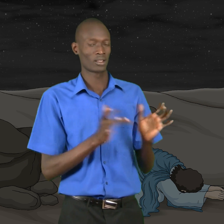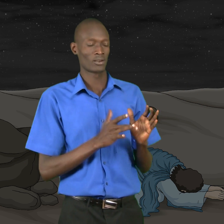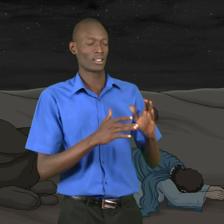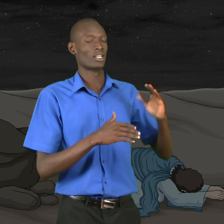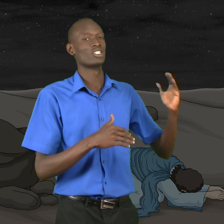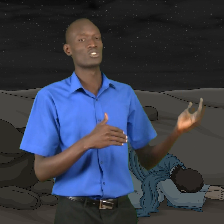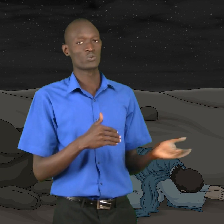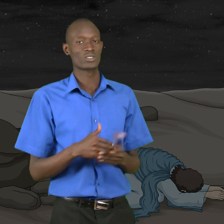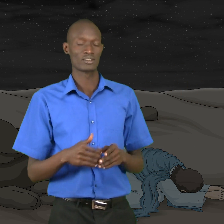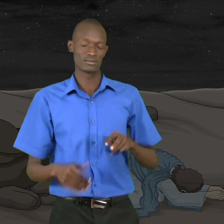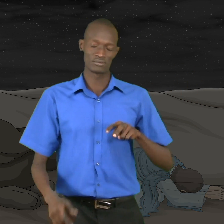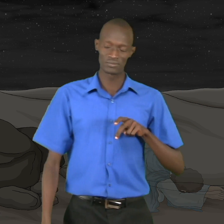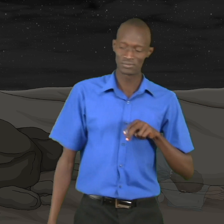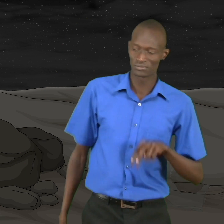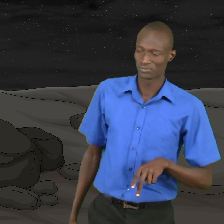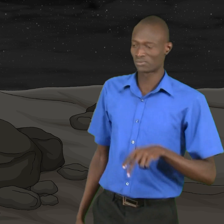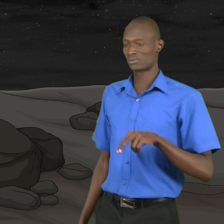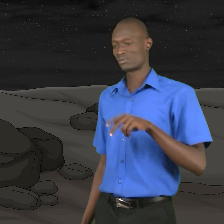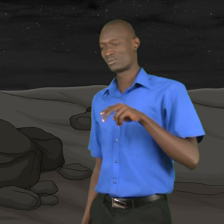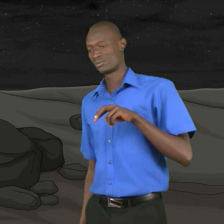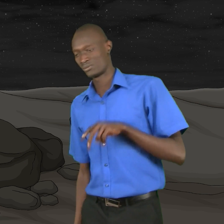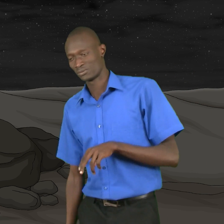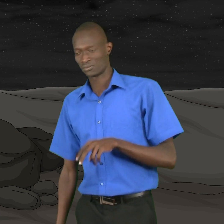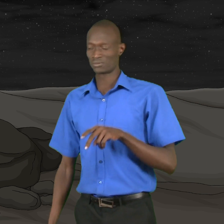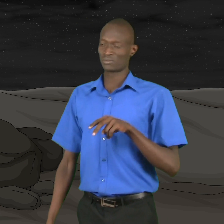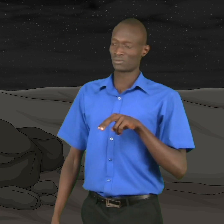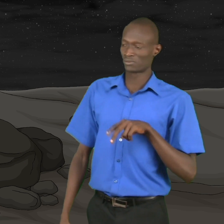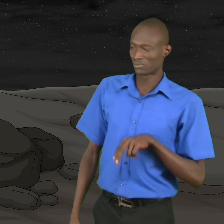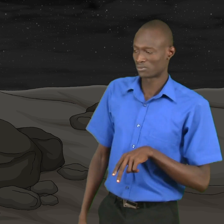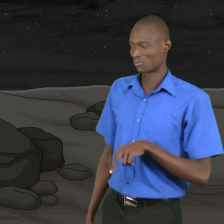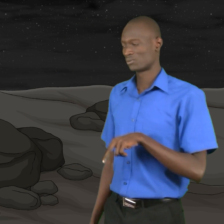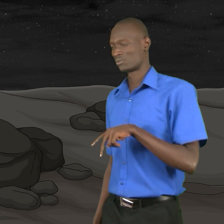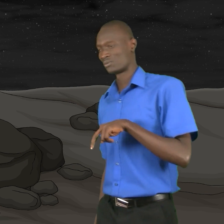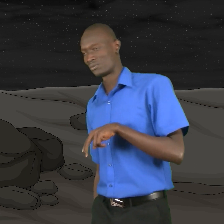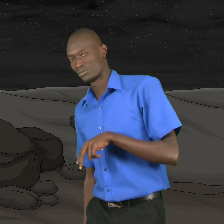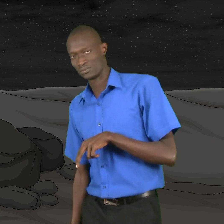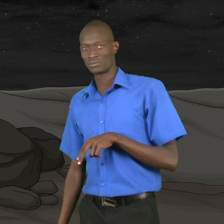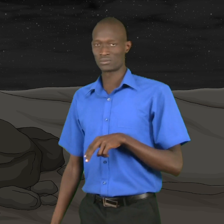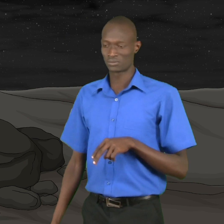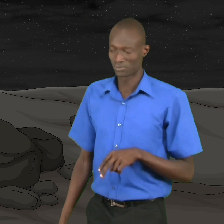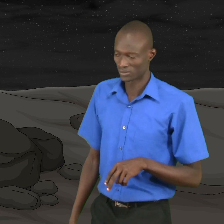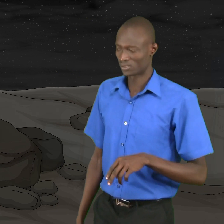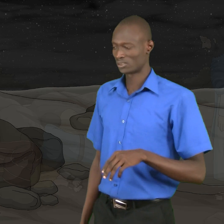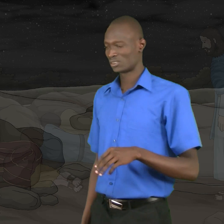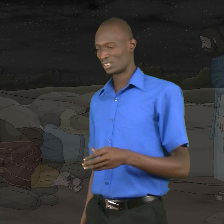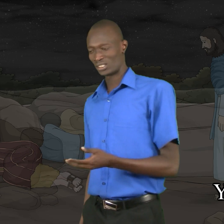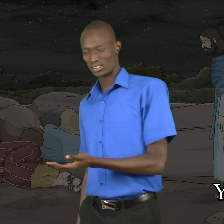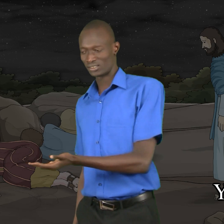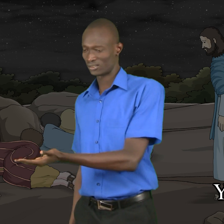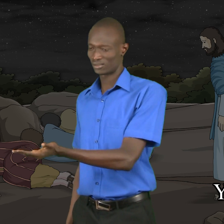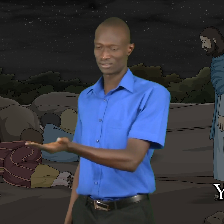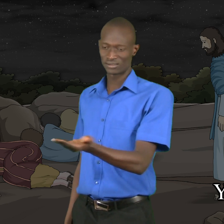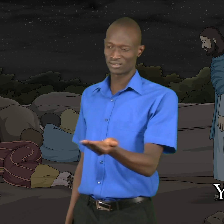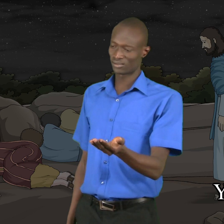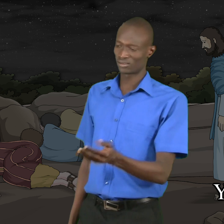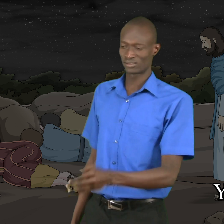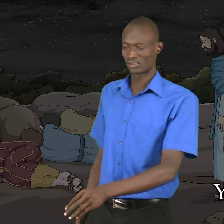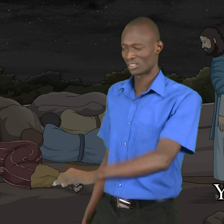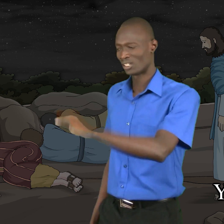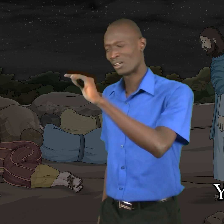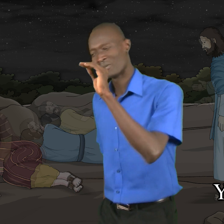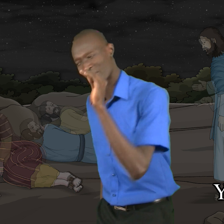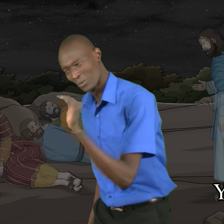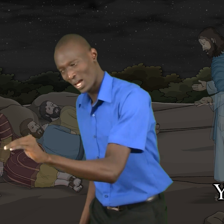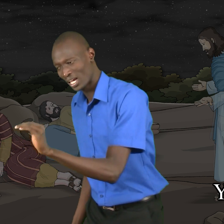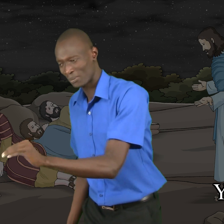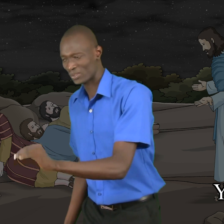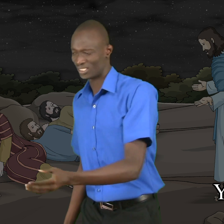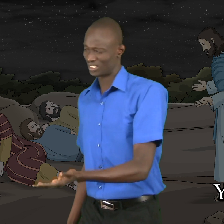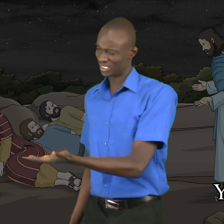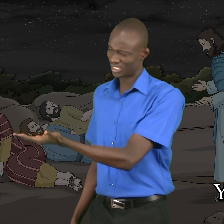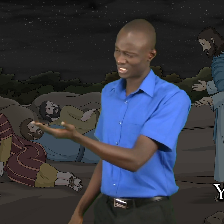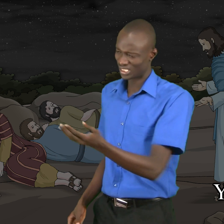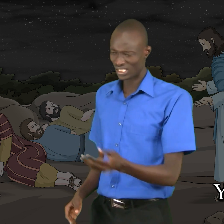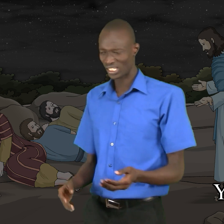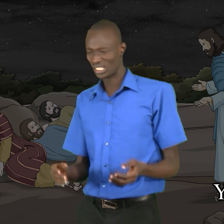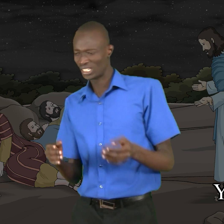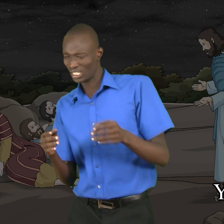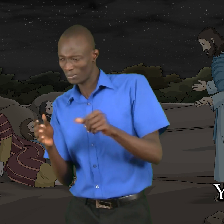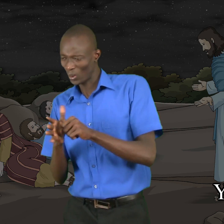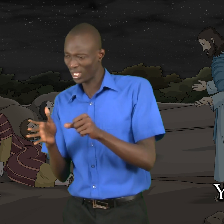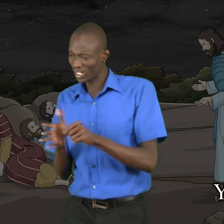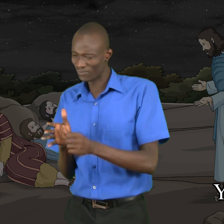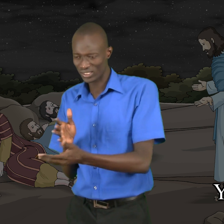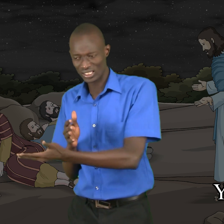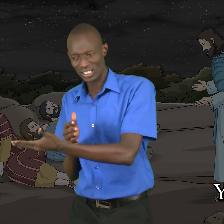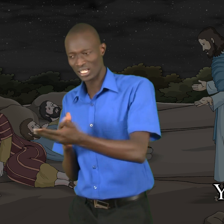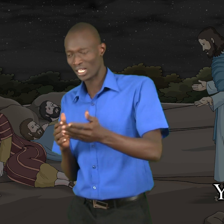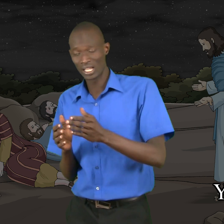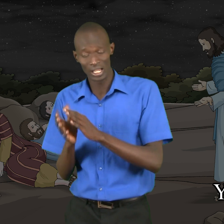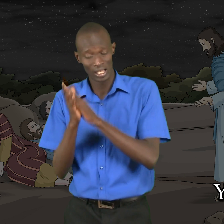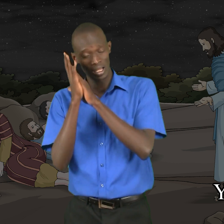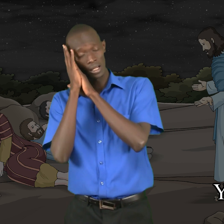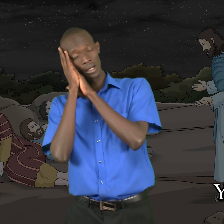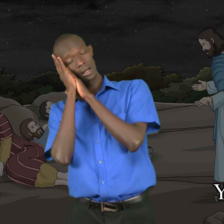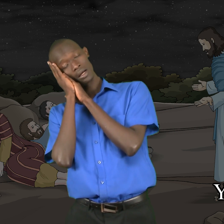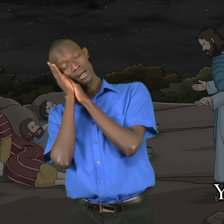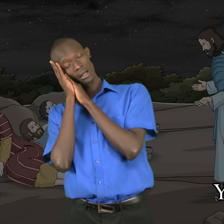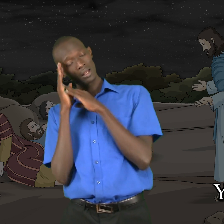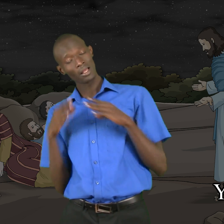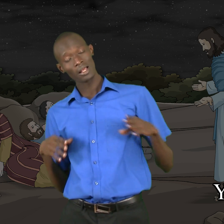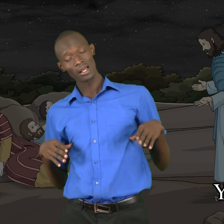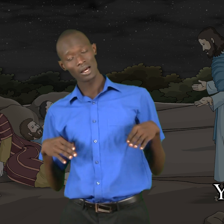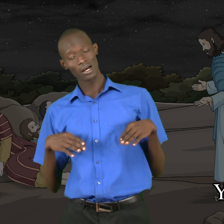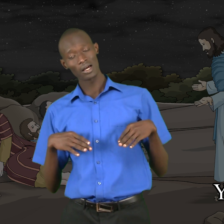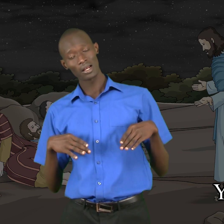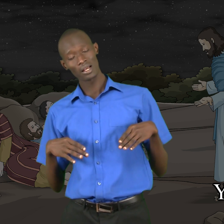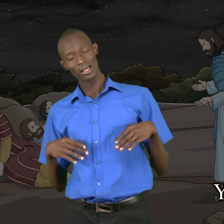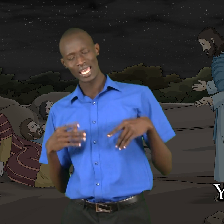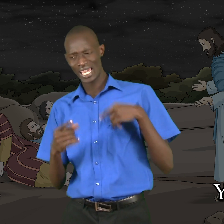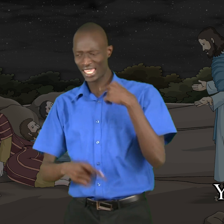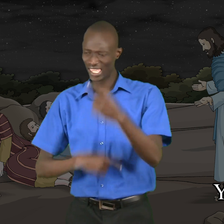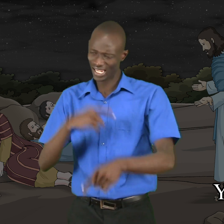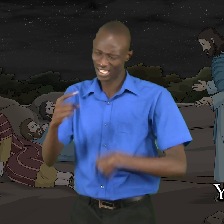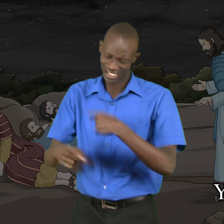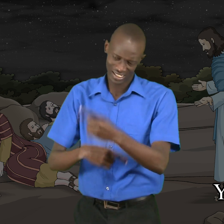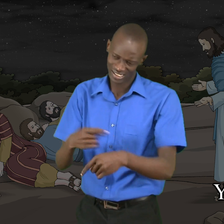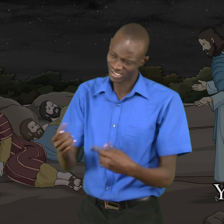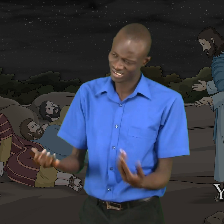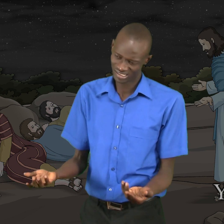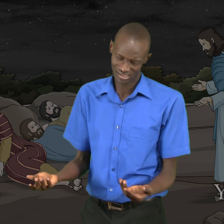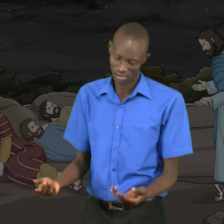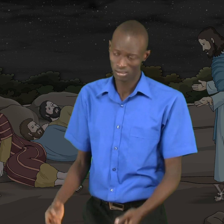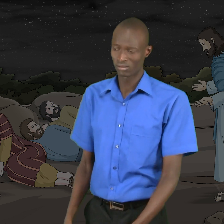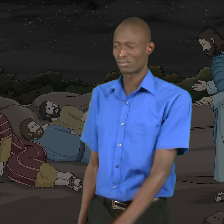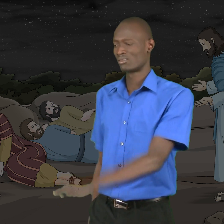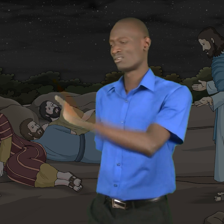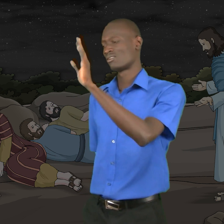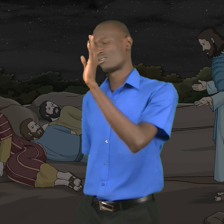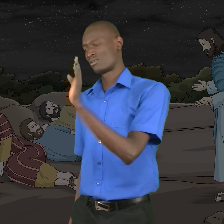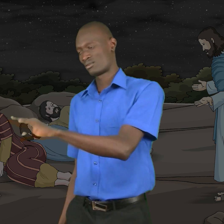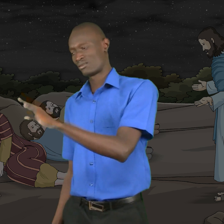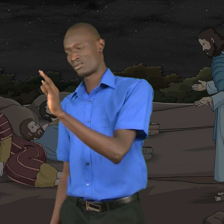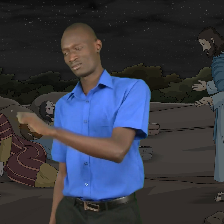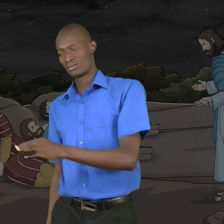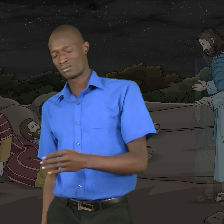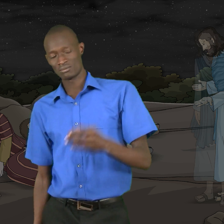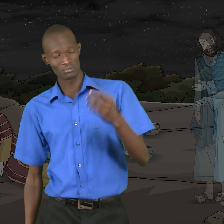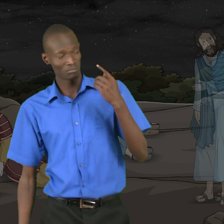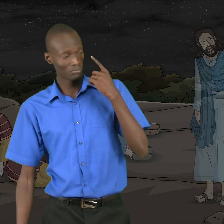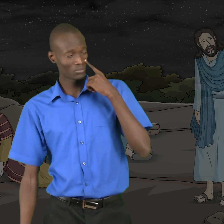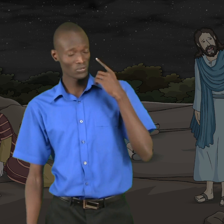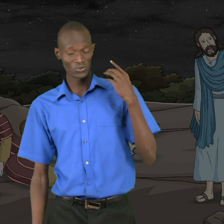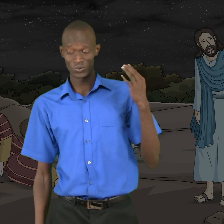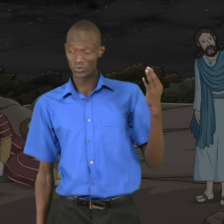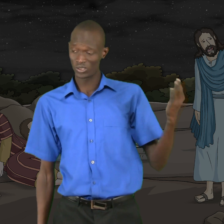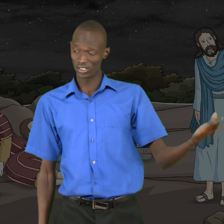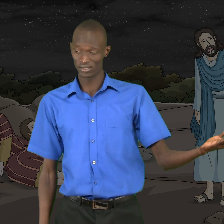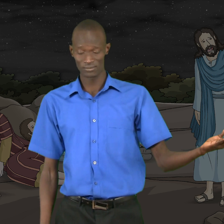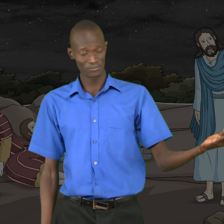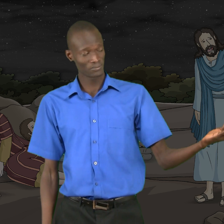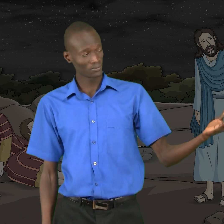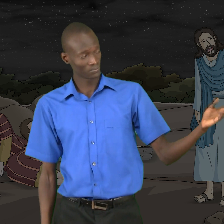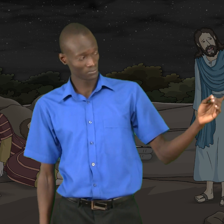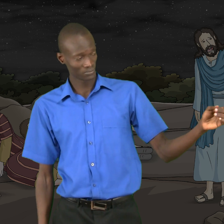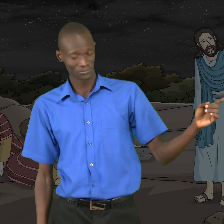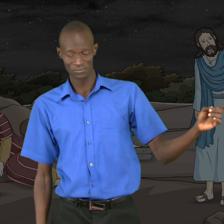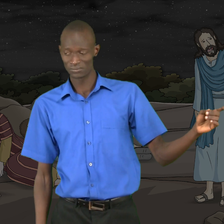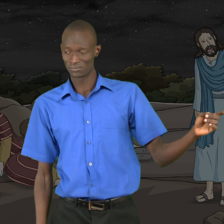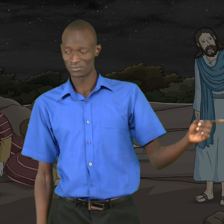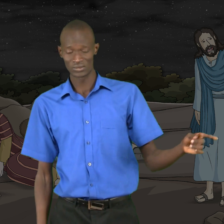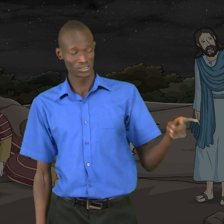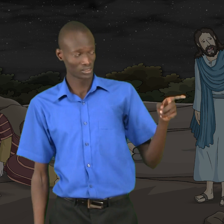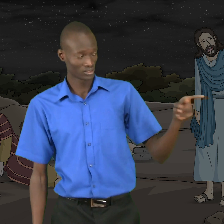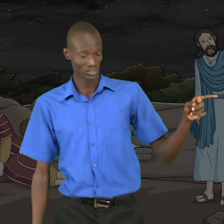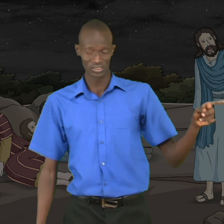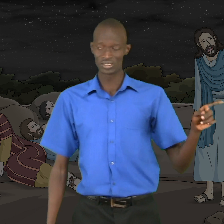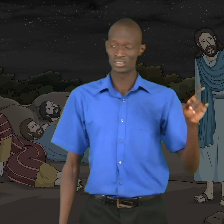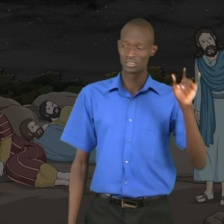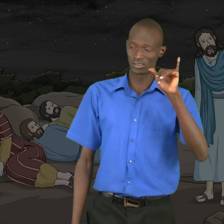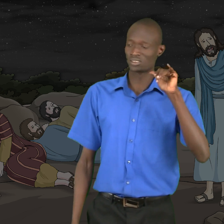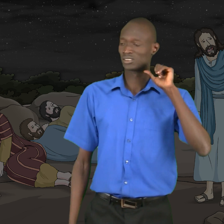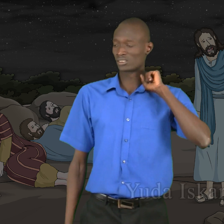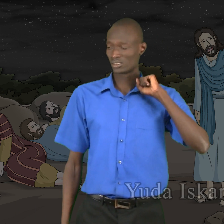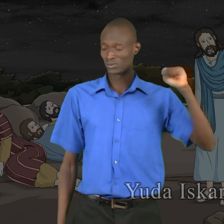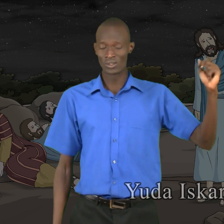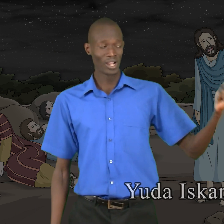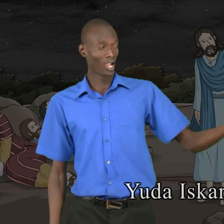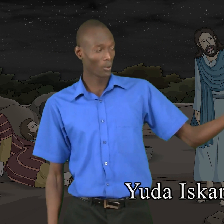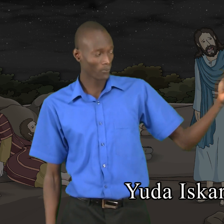Then He returned to the disciples and said, “Are you still sleeping and resting?